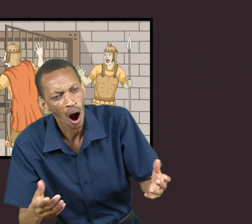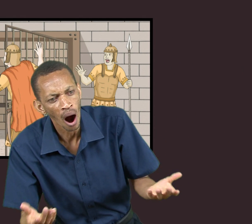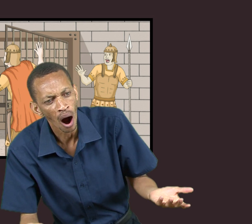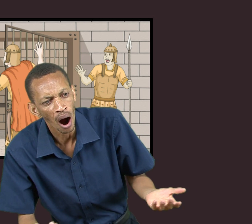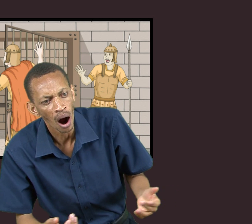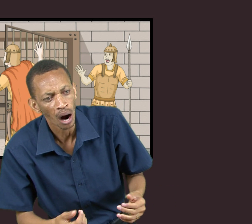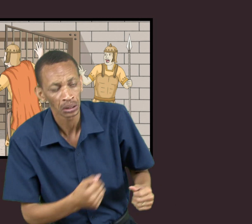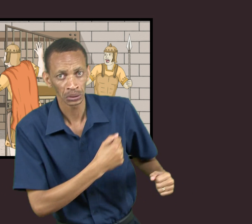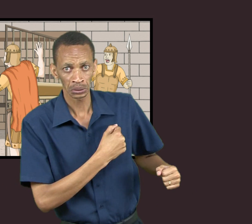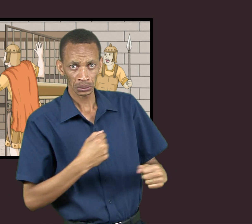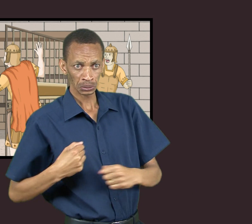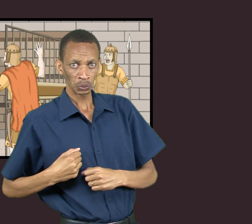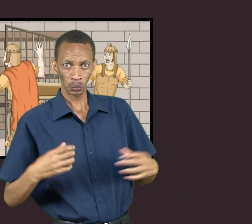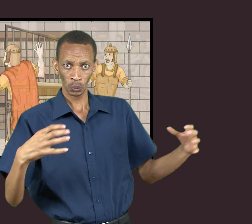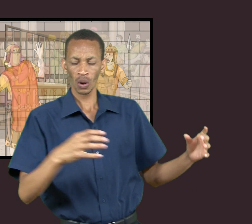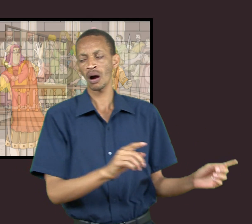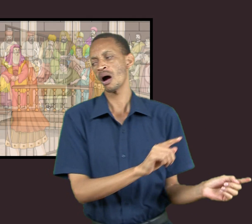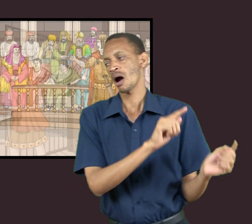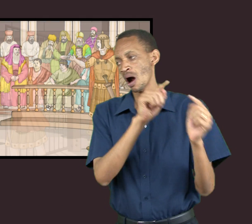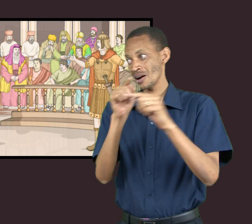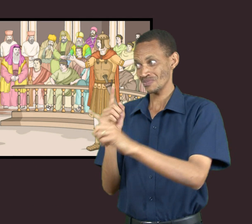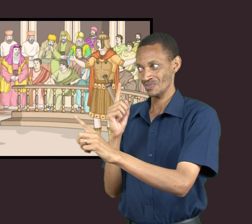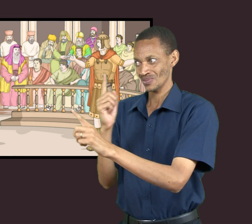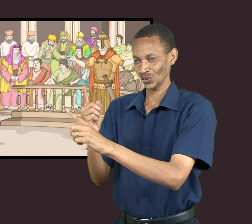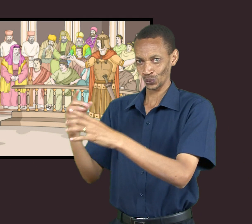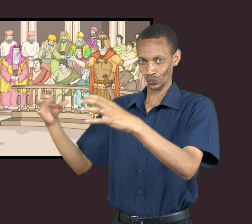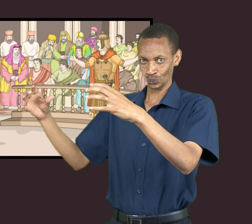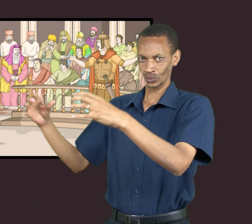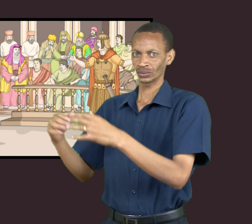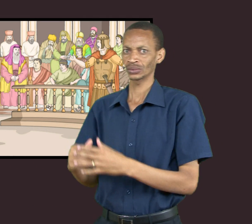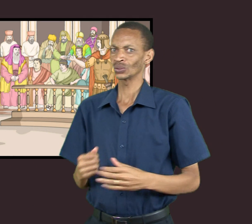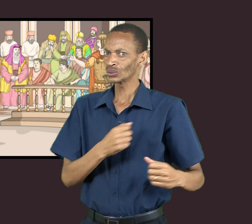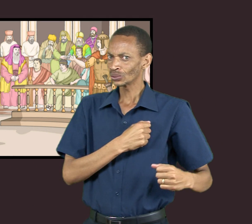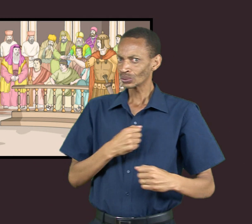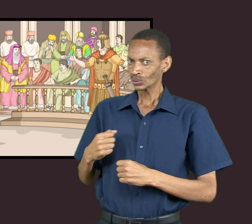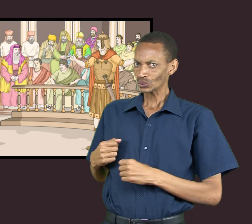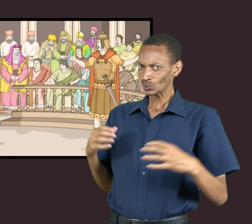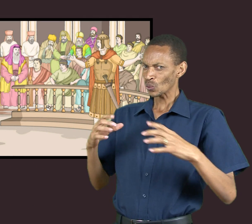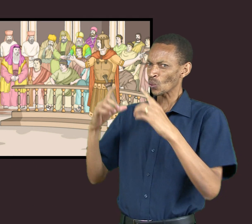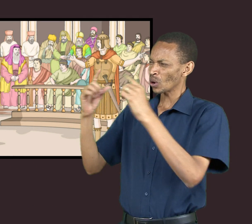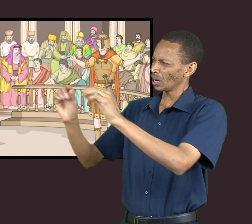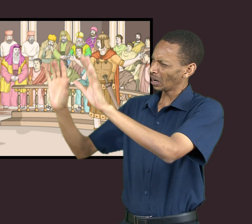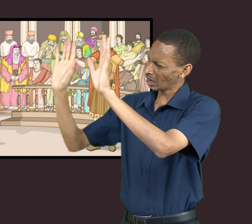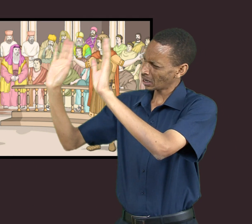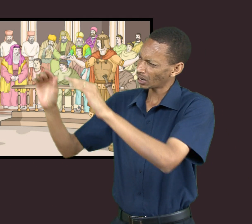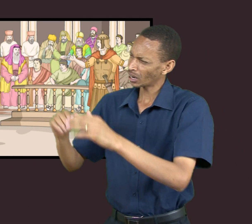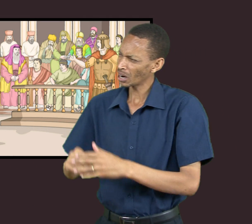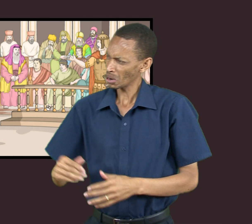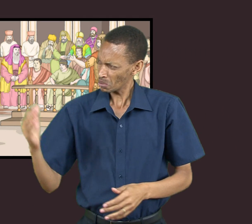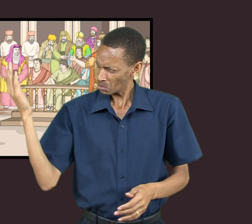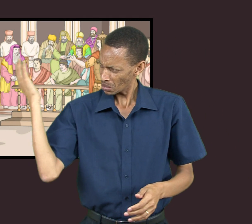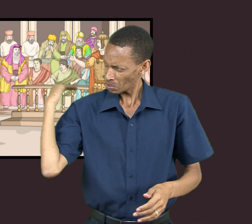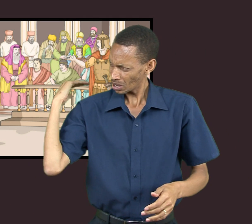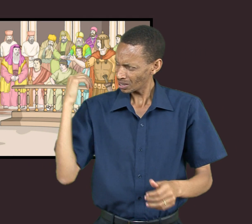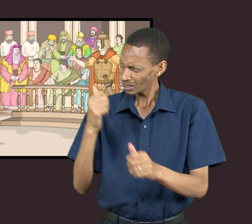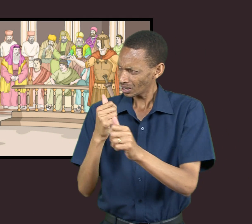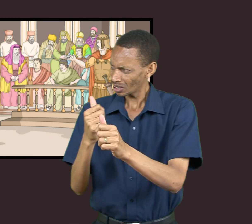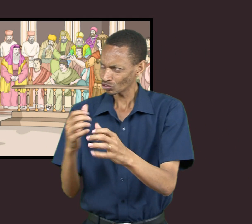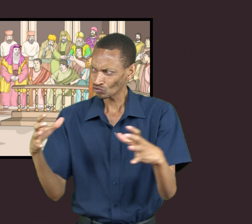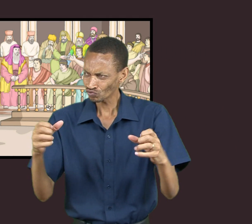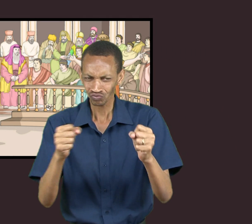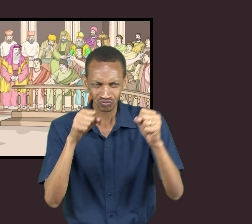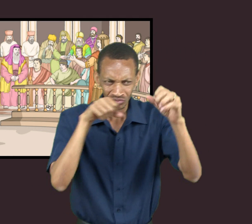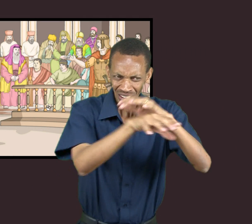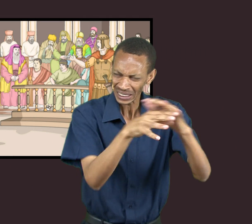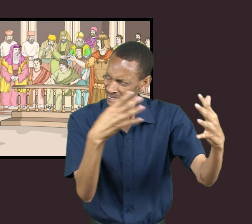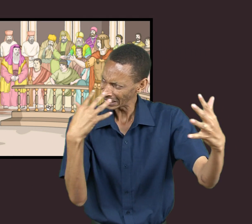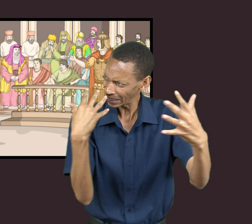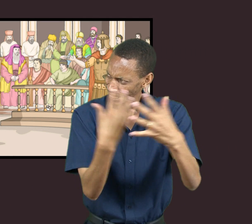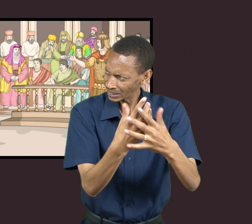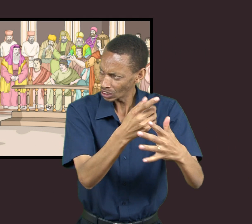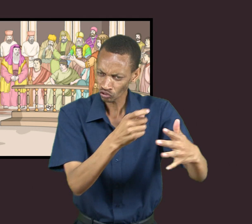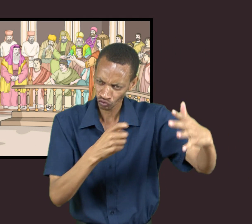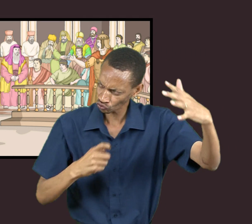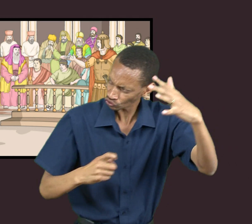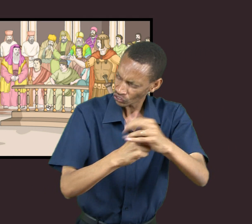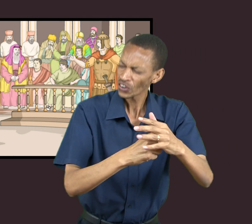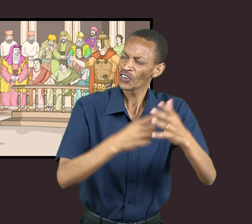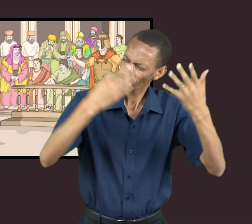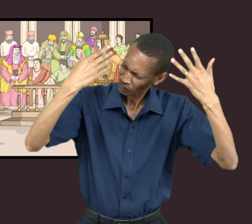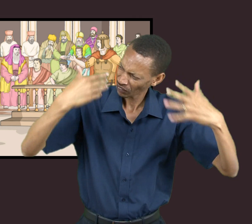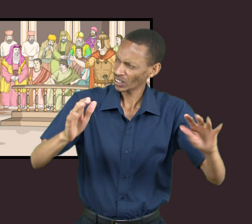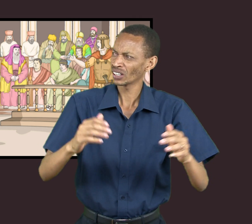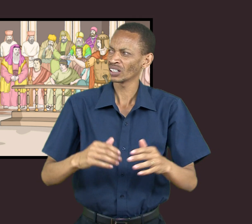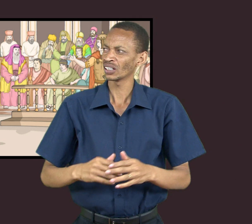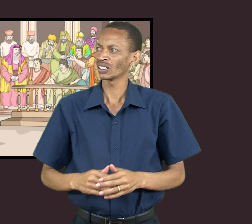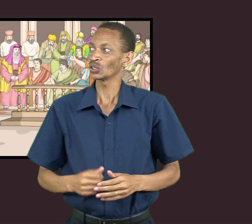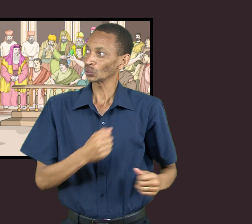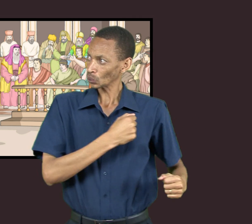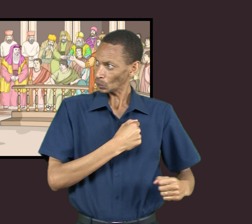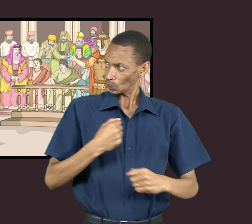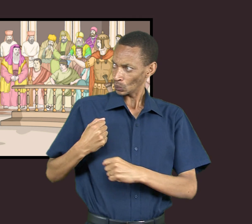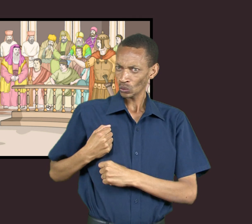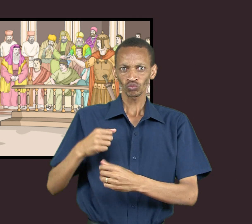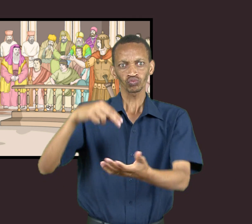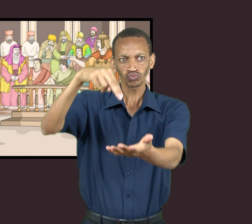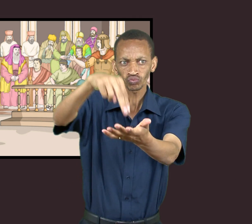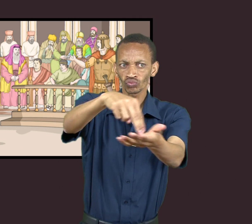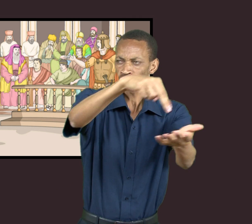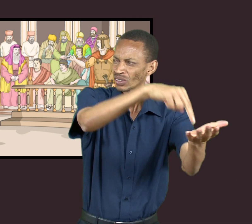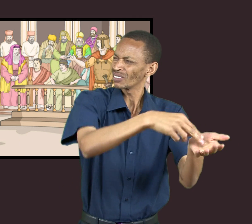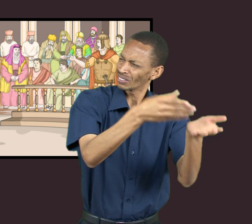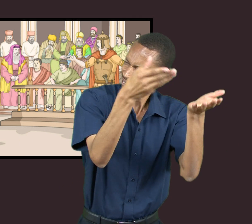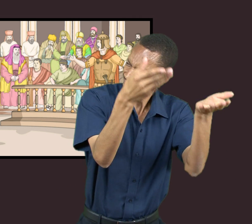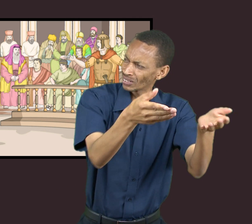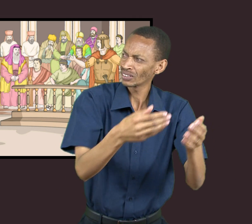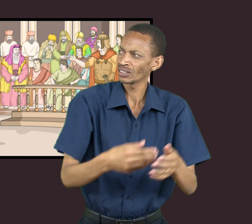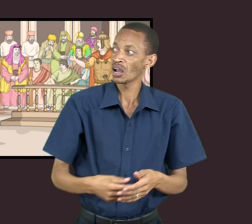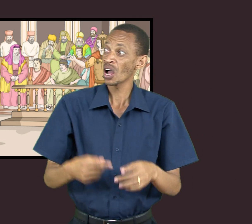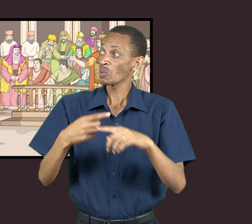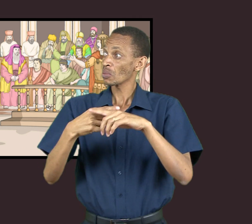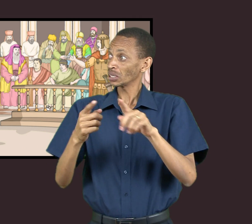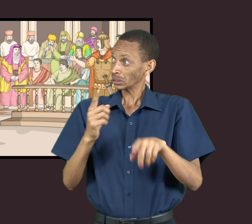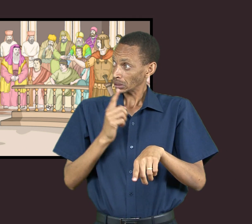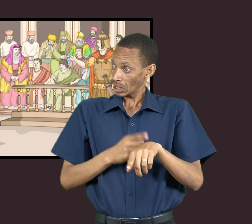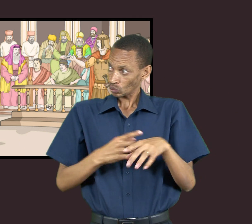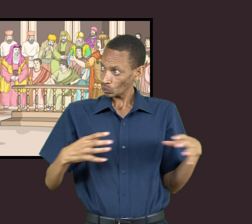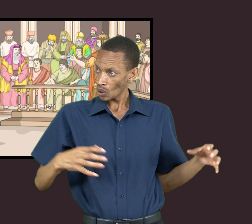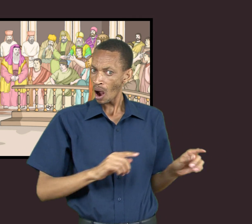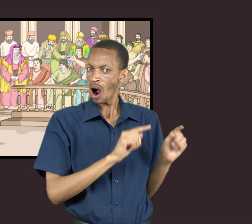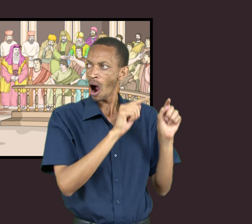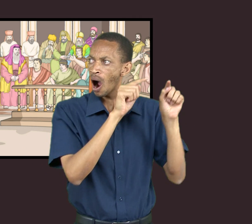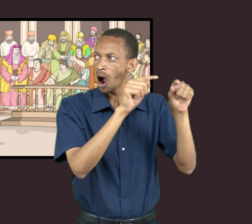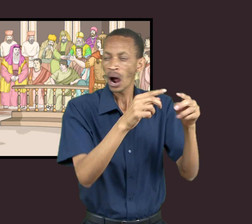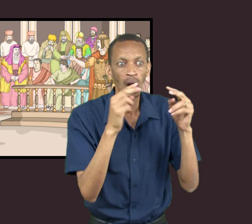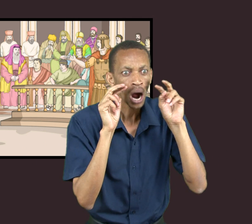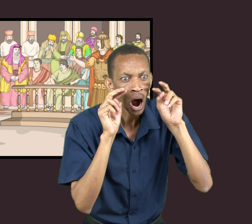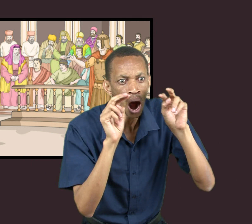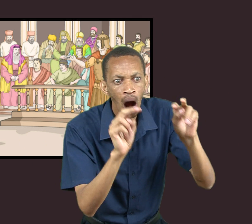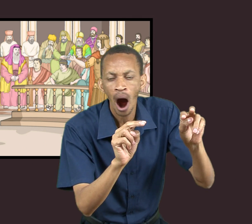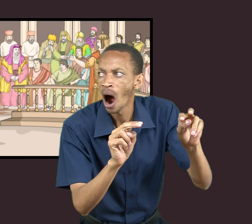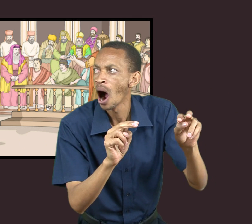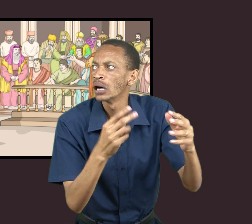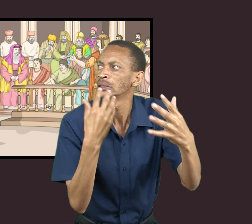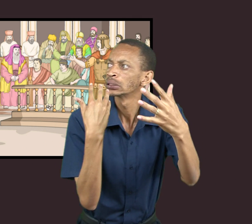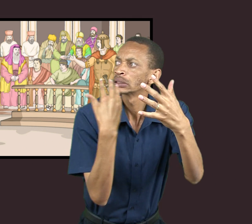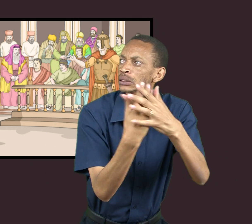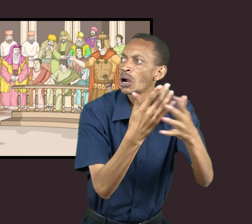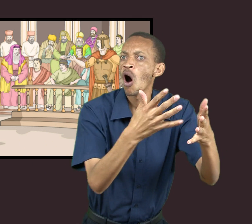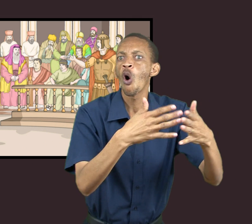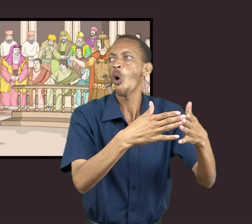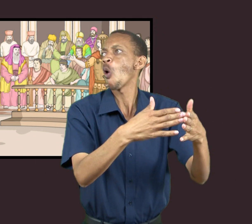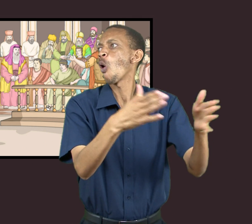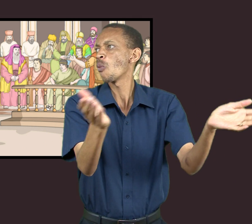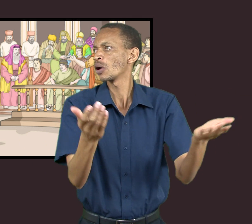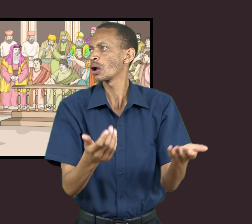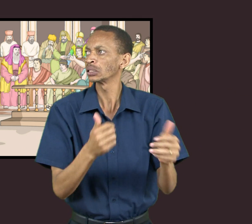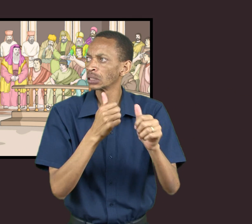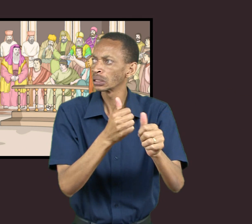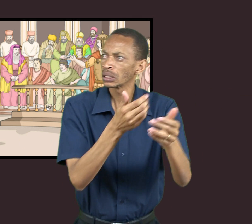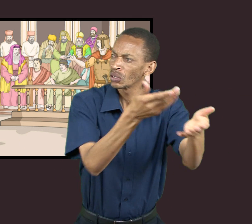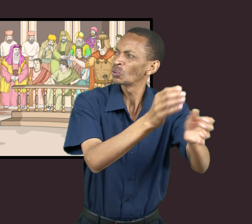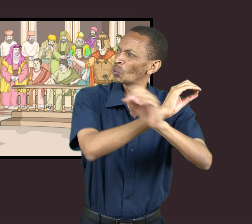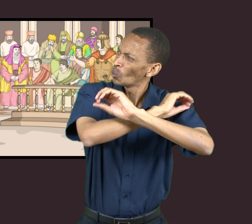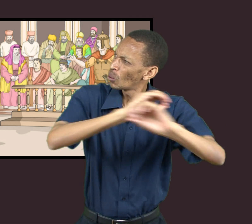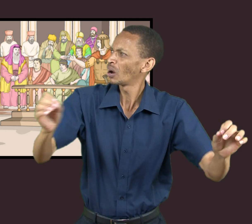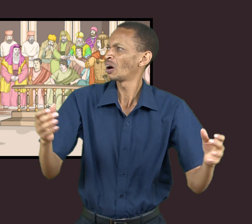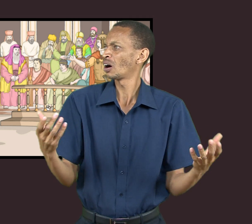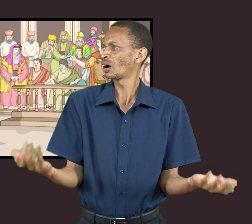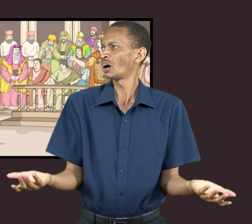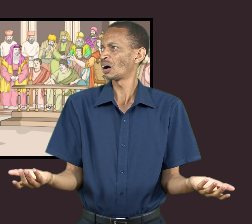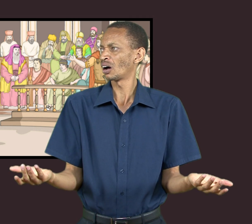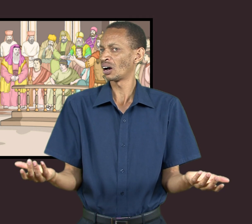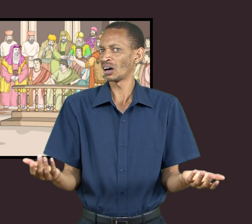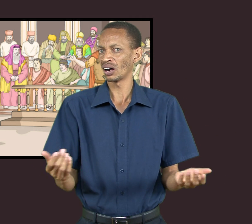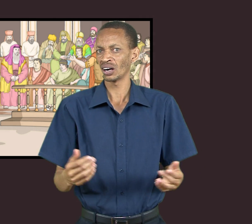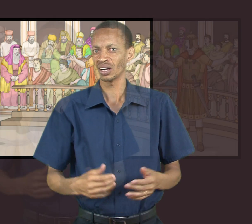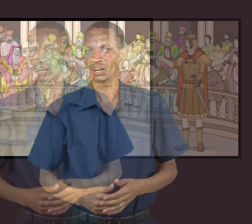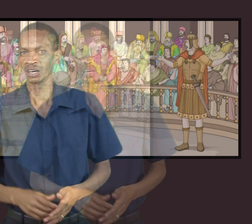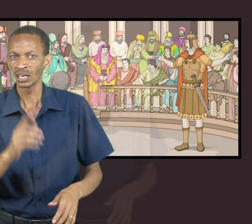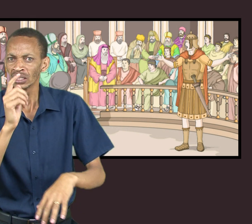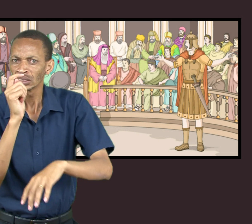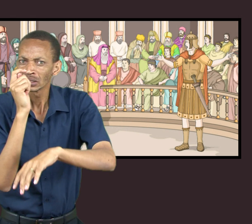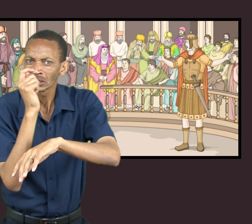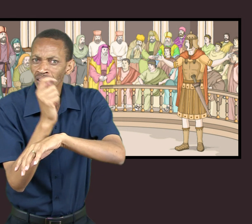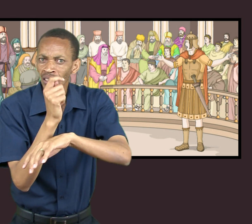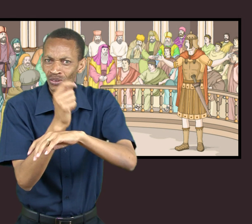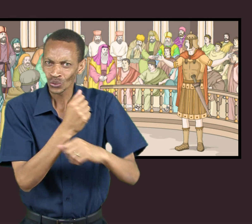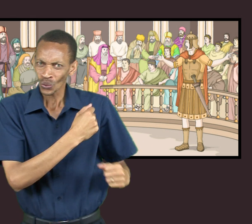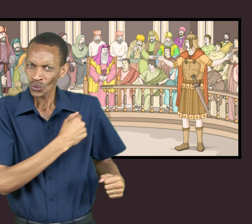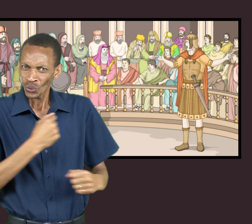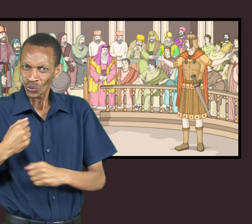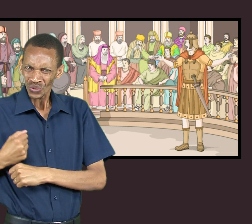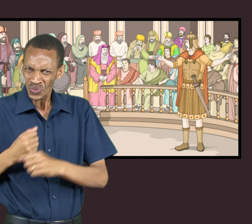So they returned with the report: “We found the jail securely locked, with the guards posted at the doors;